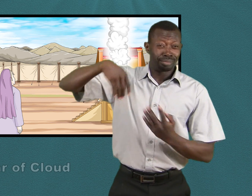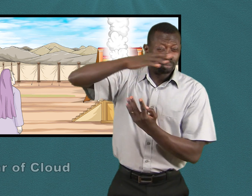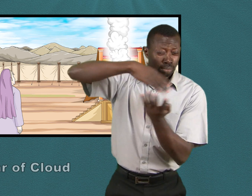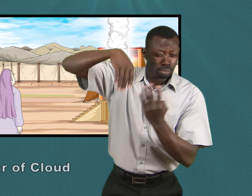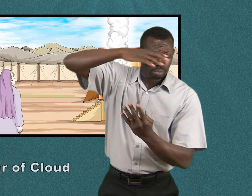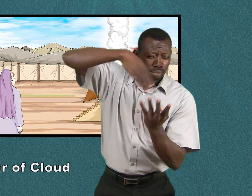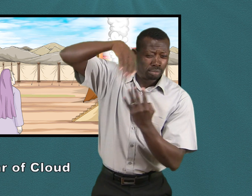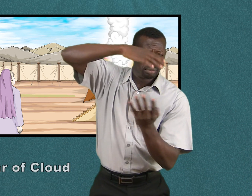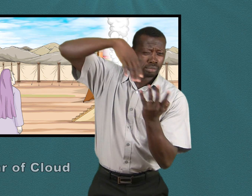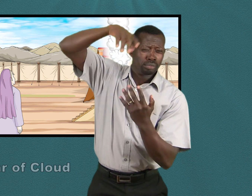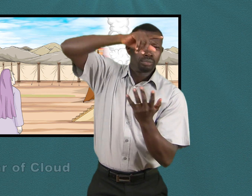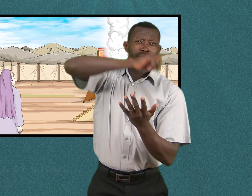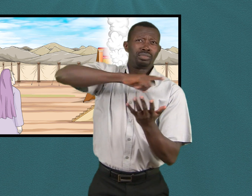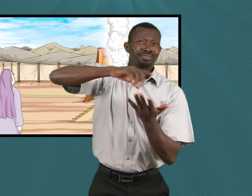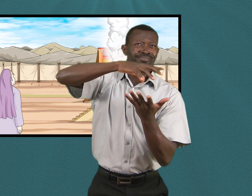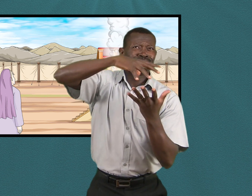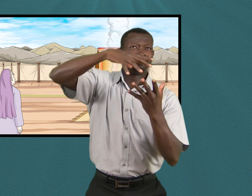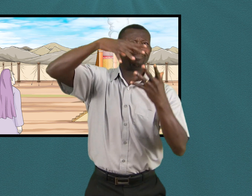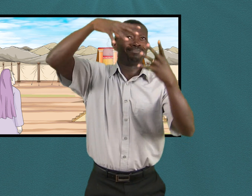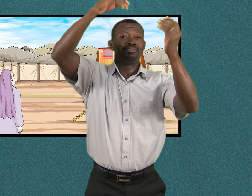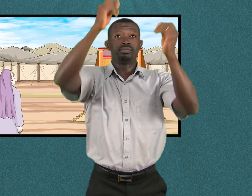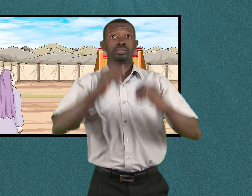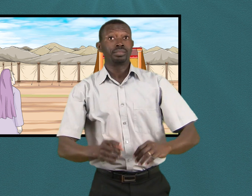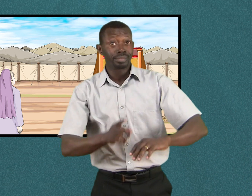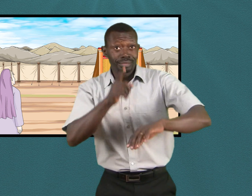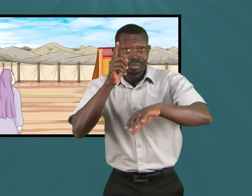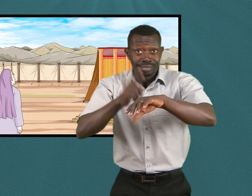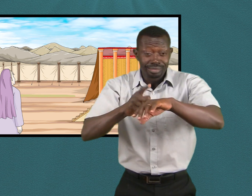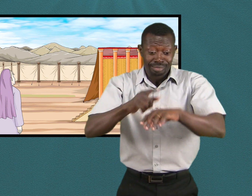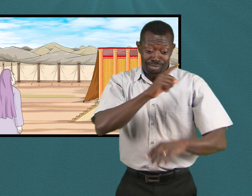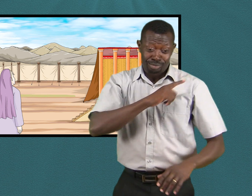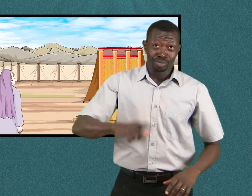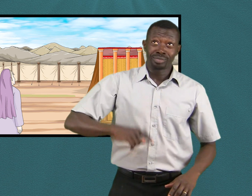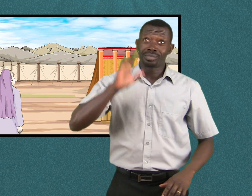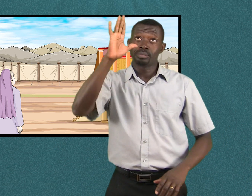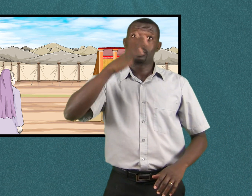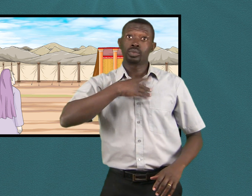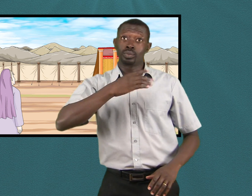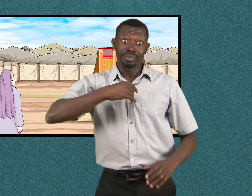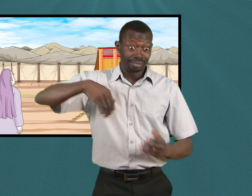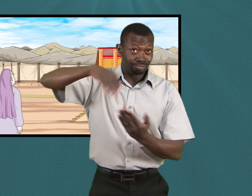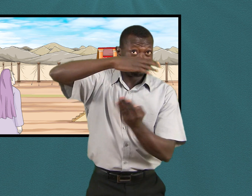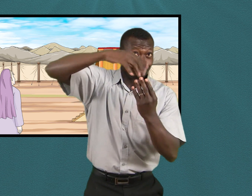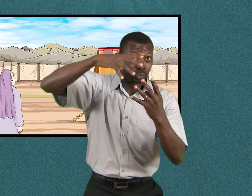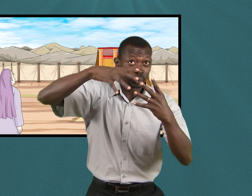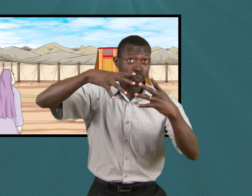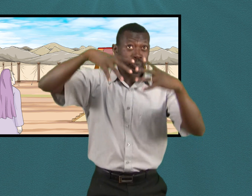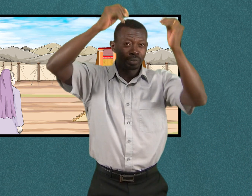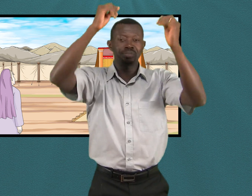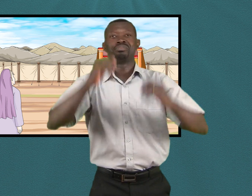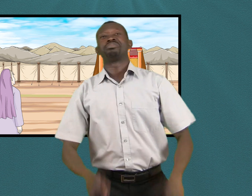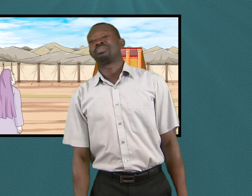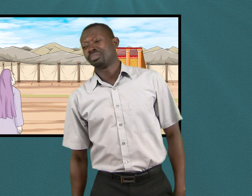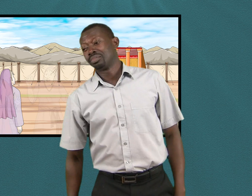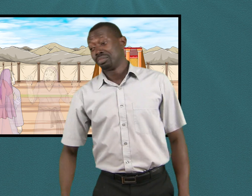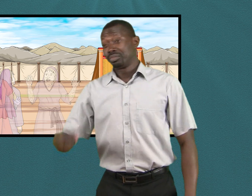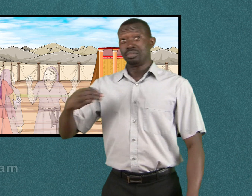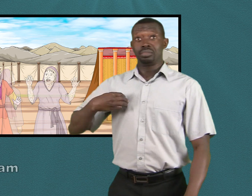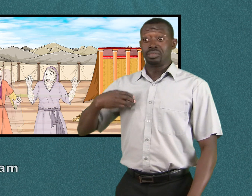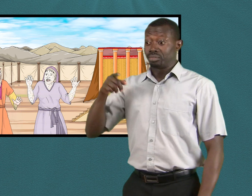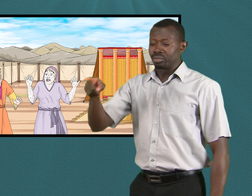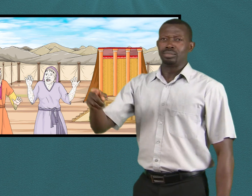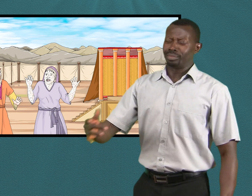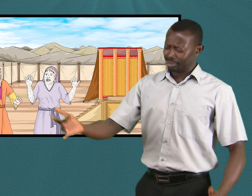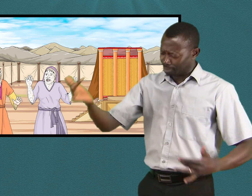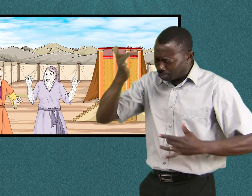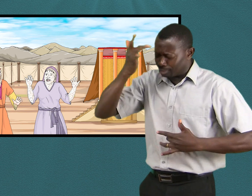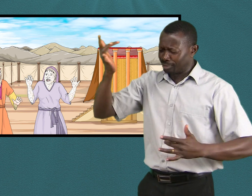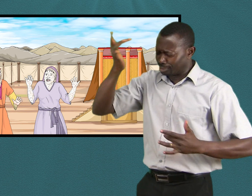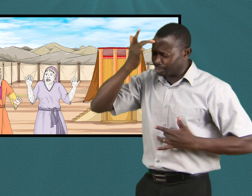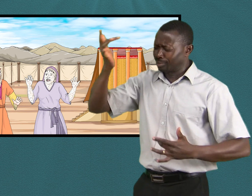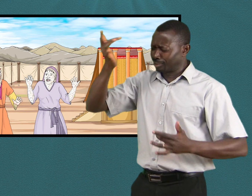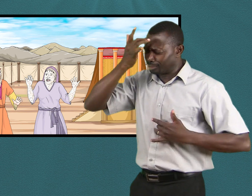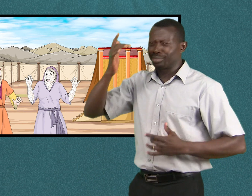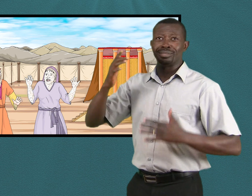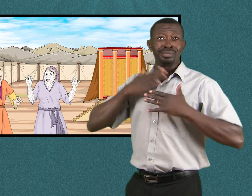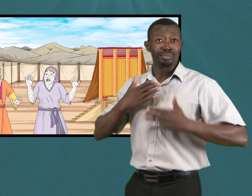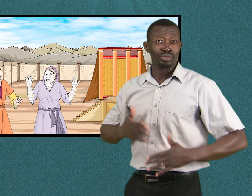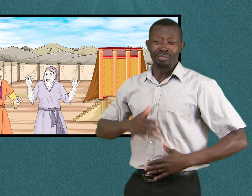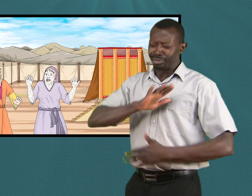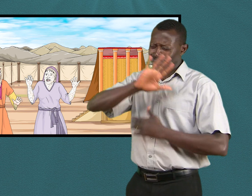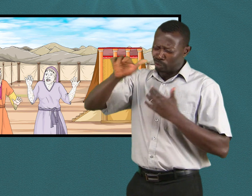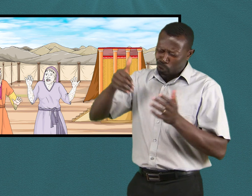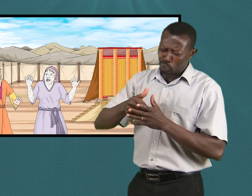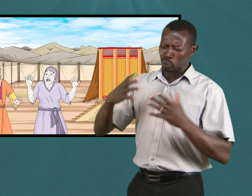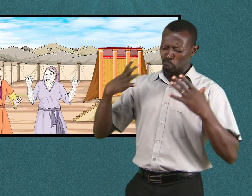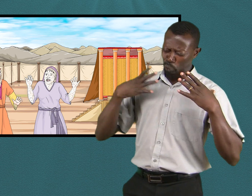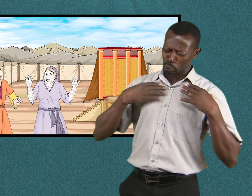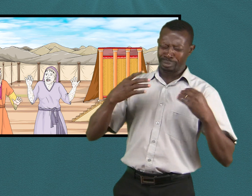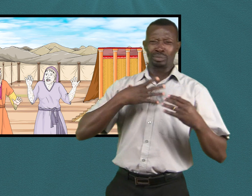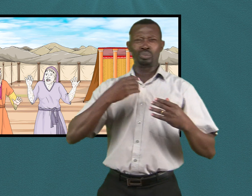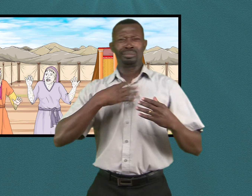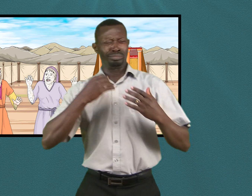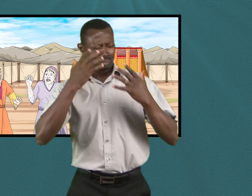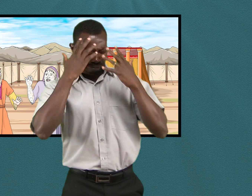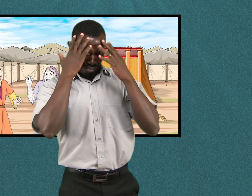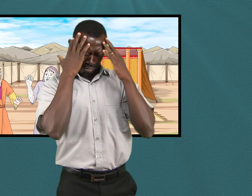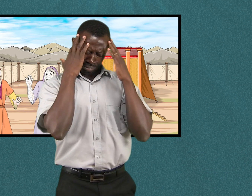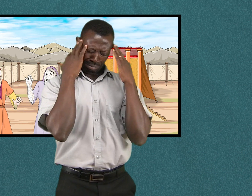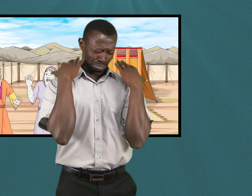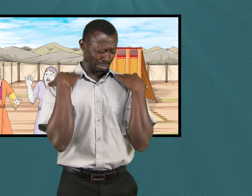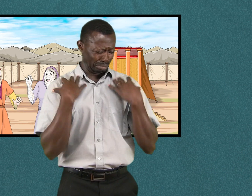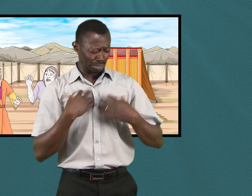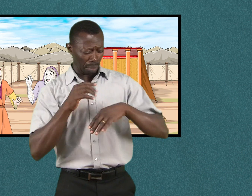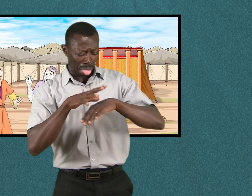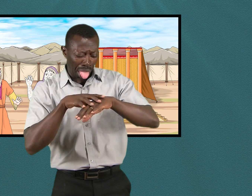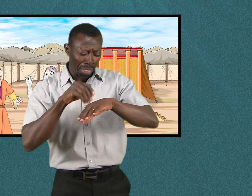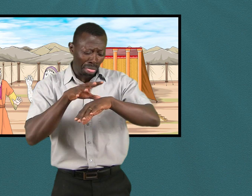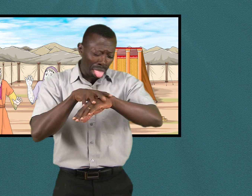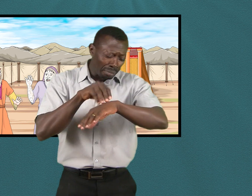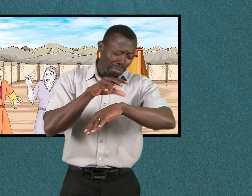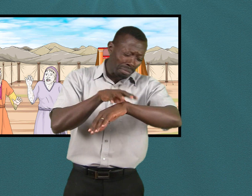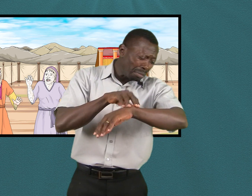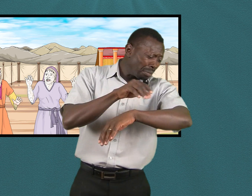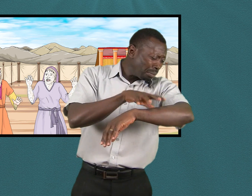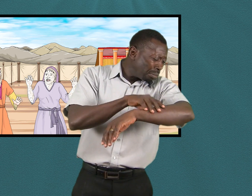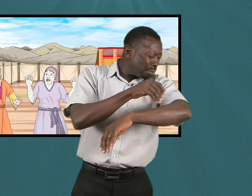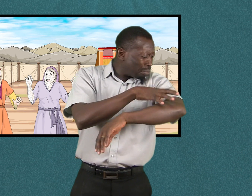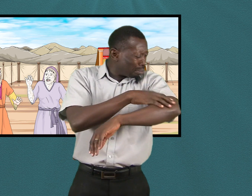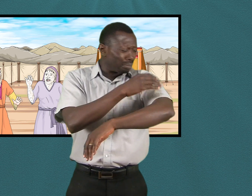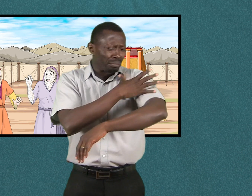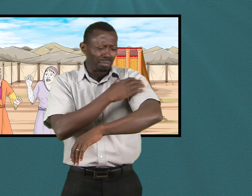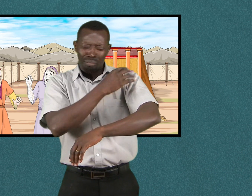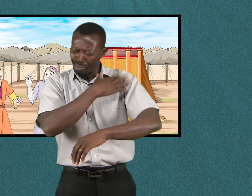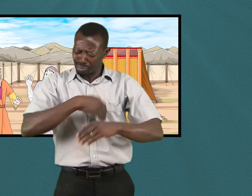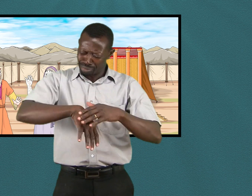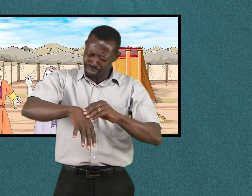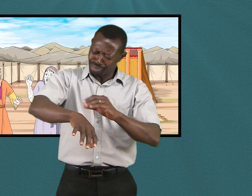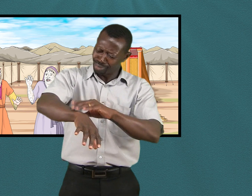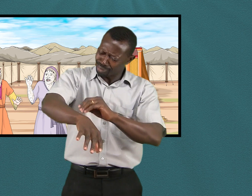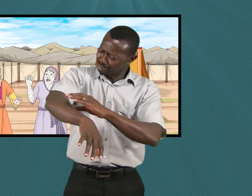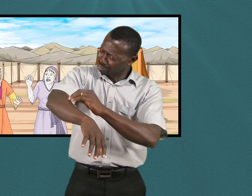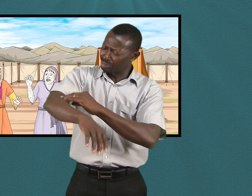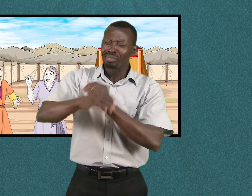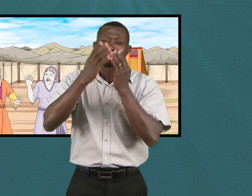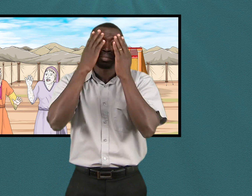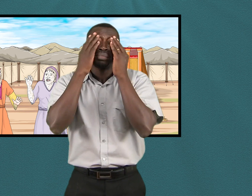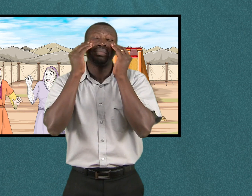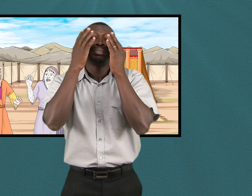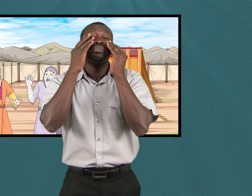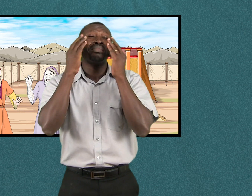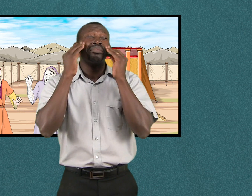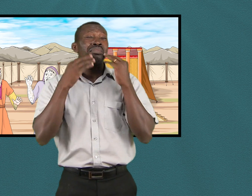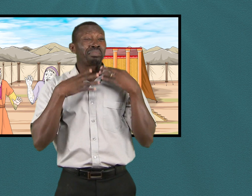As the cloud lifted from above the Tent, suddenly Miriam became leprous, white as snow.